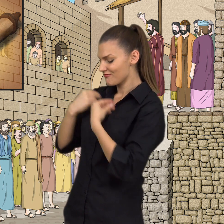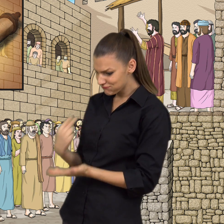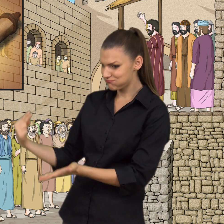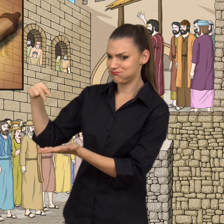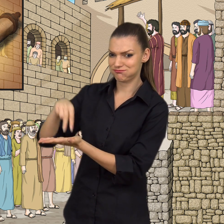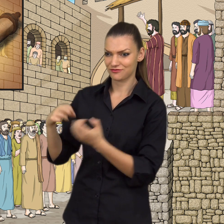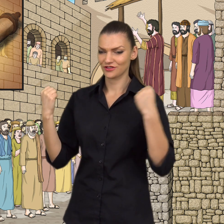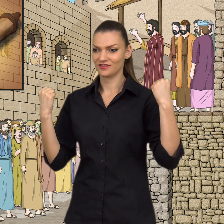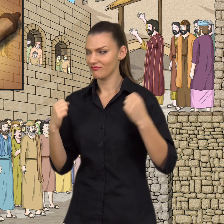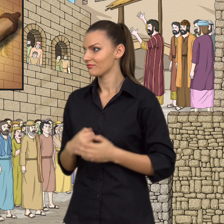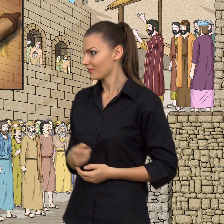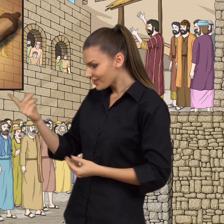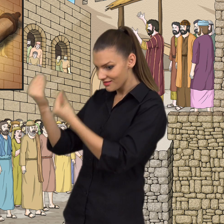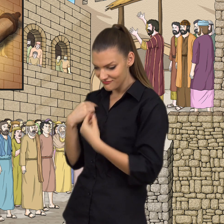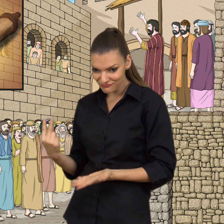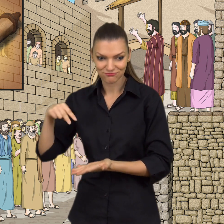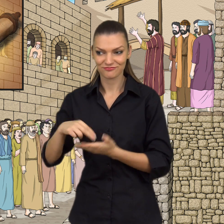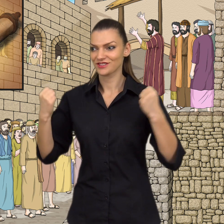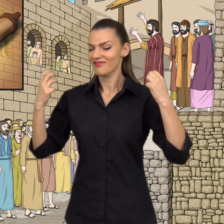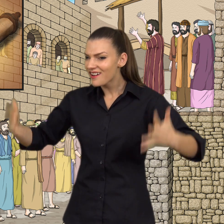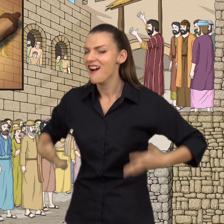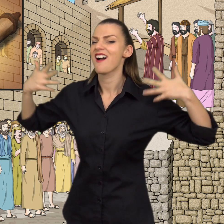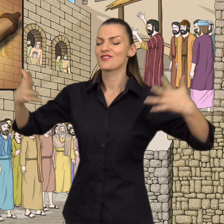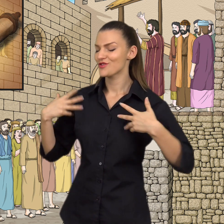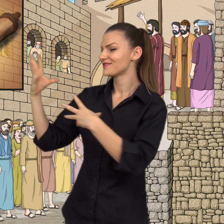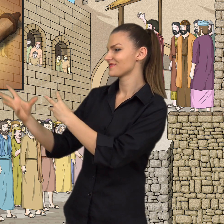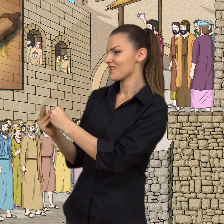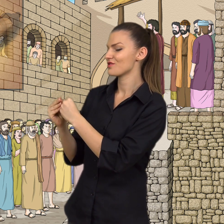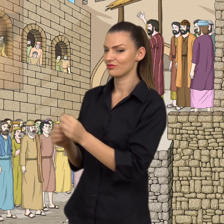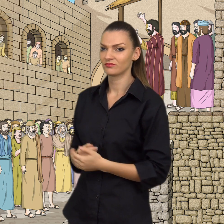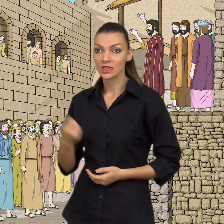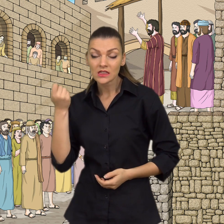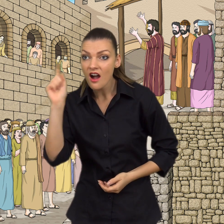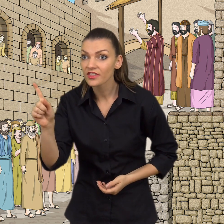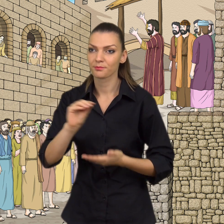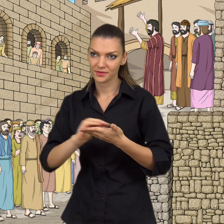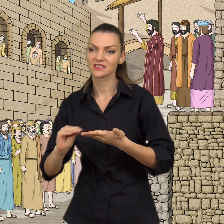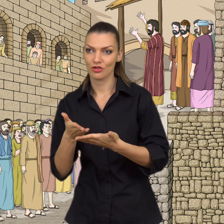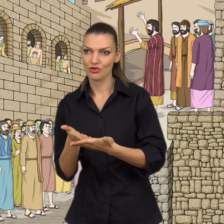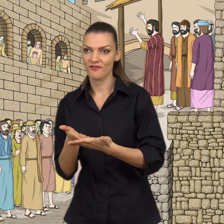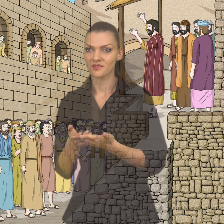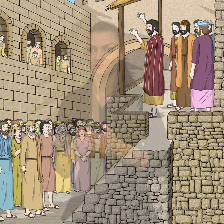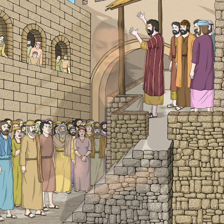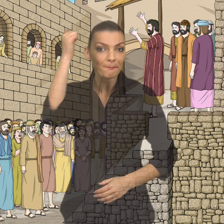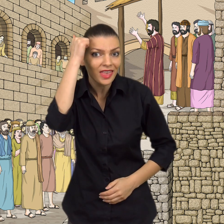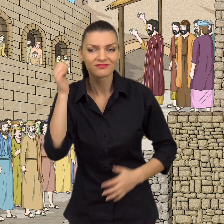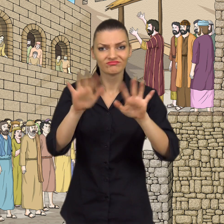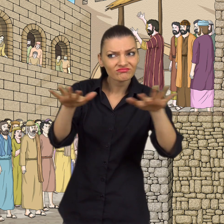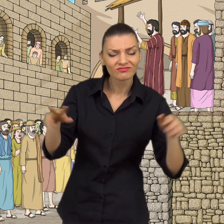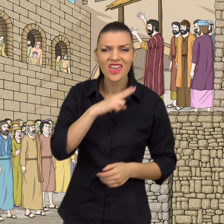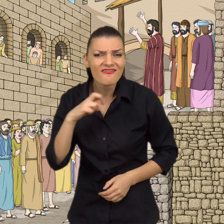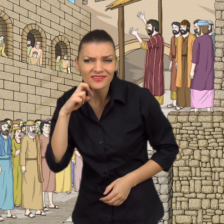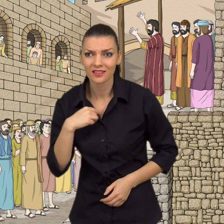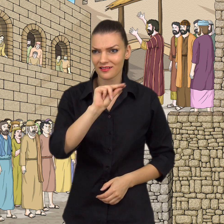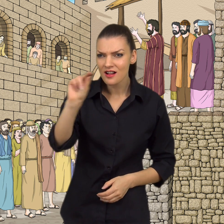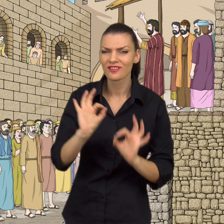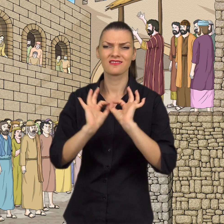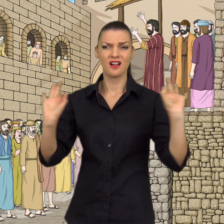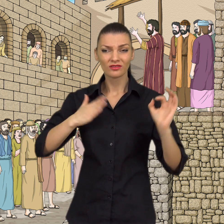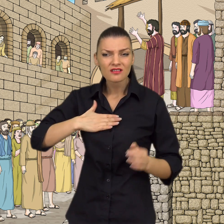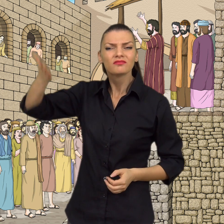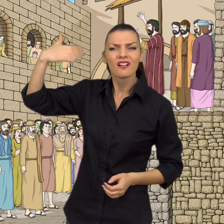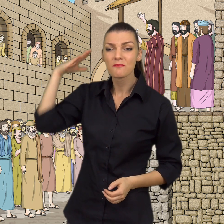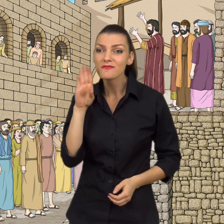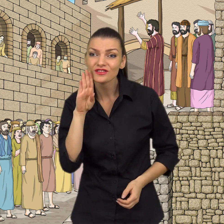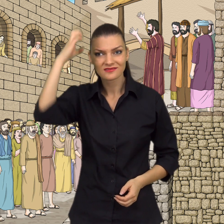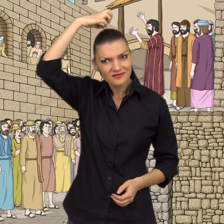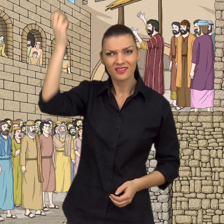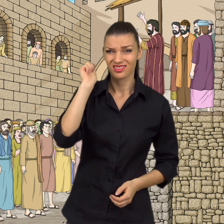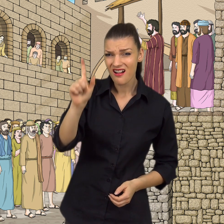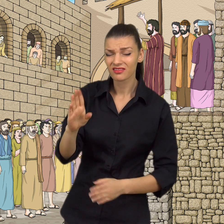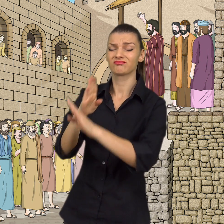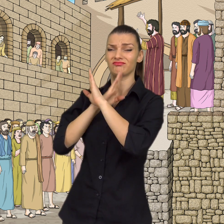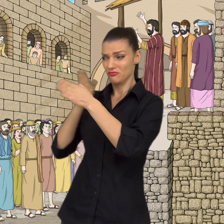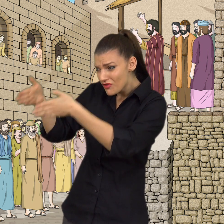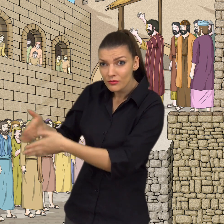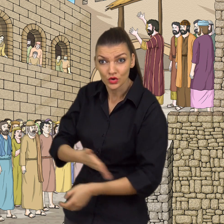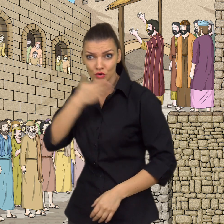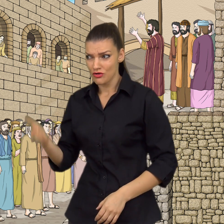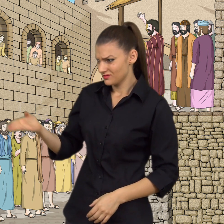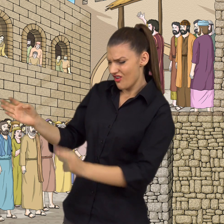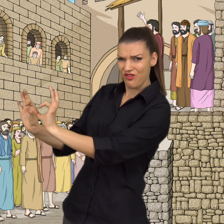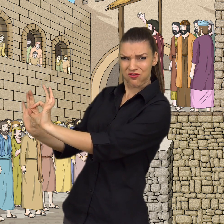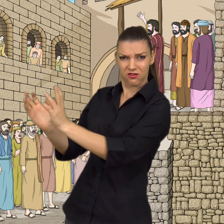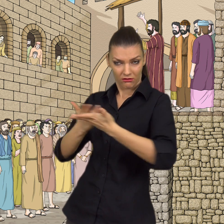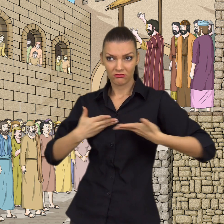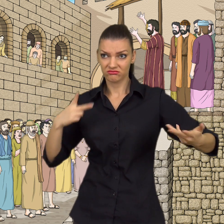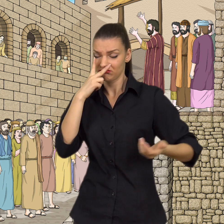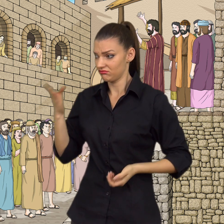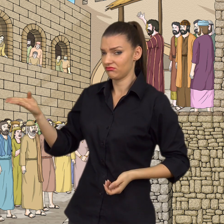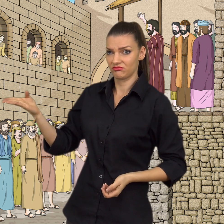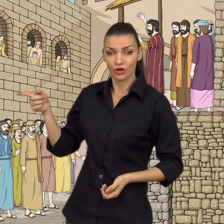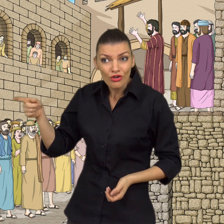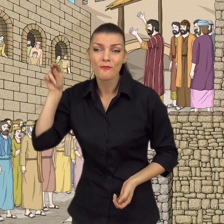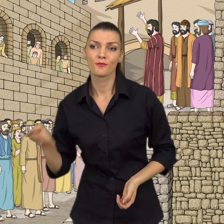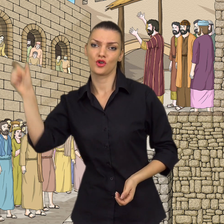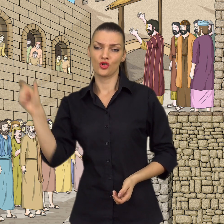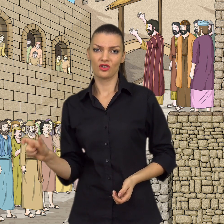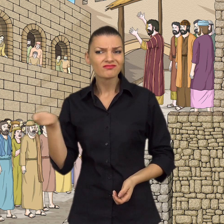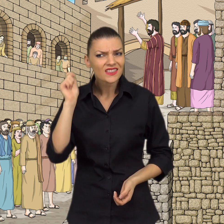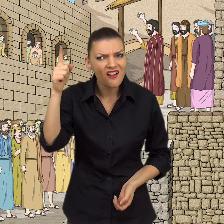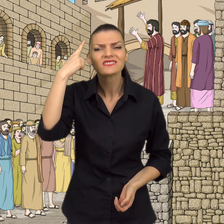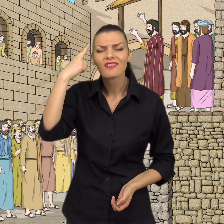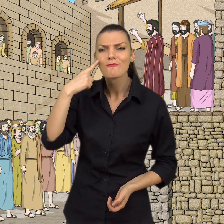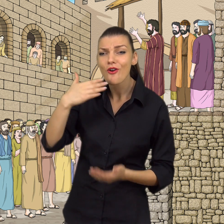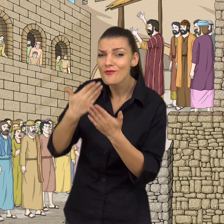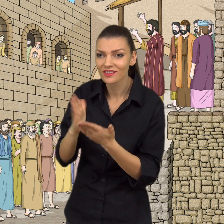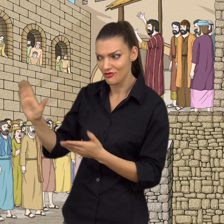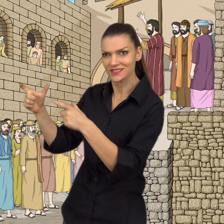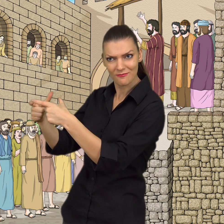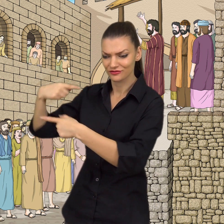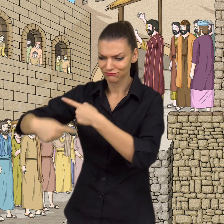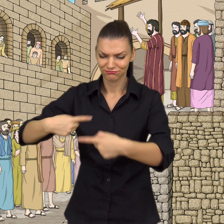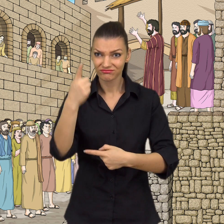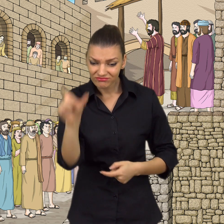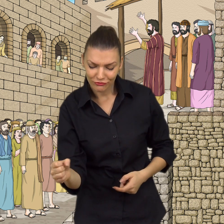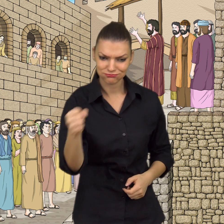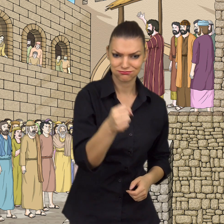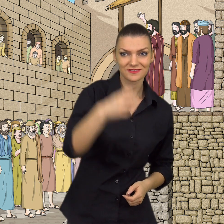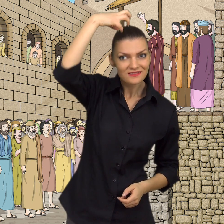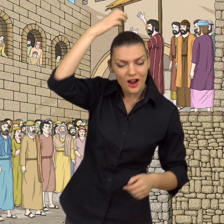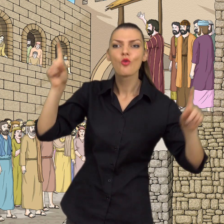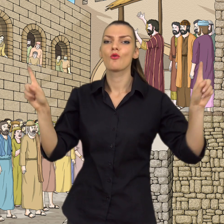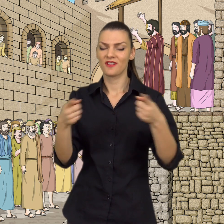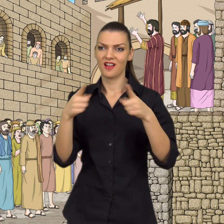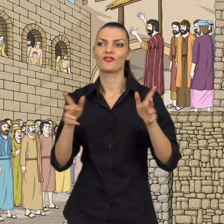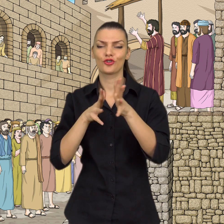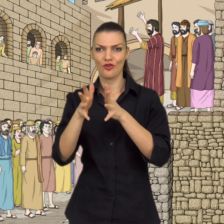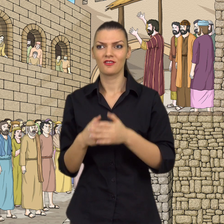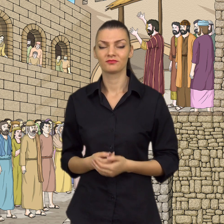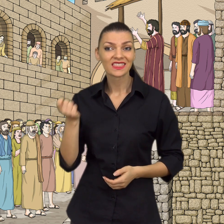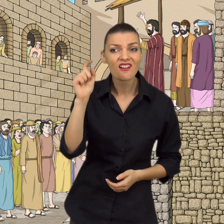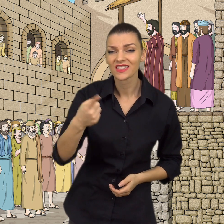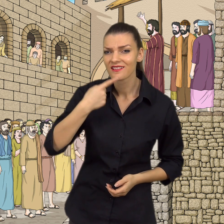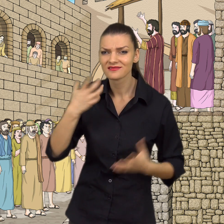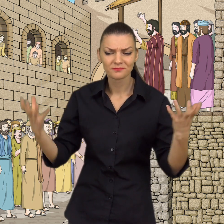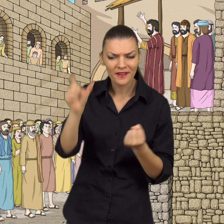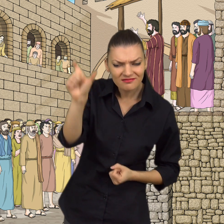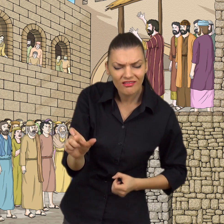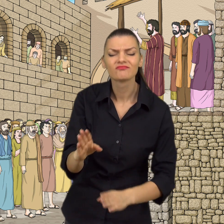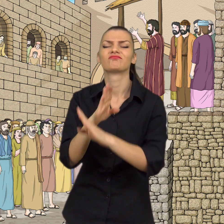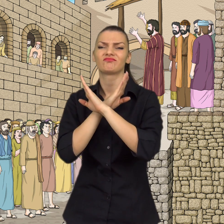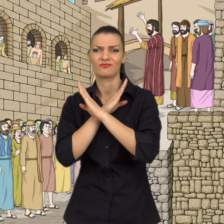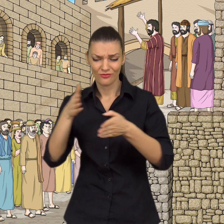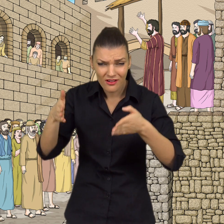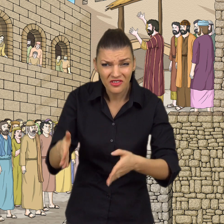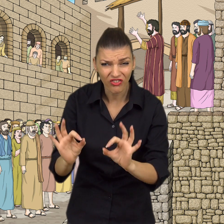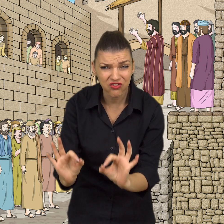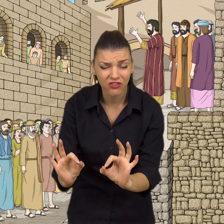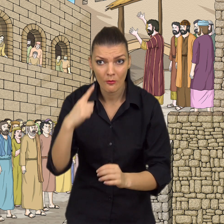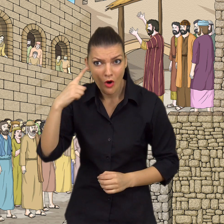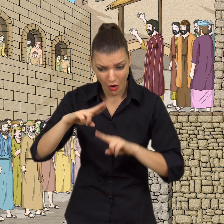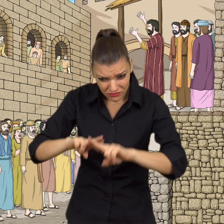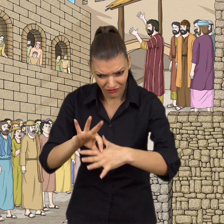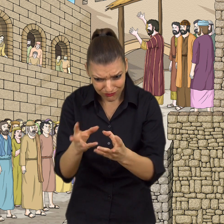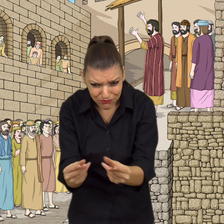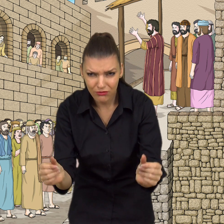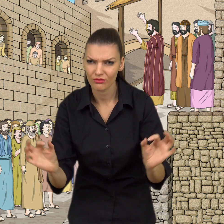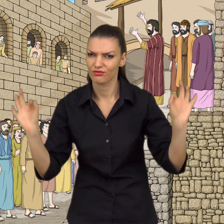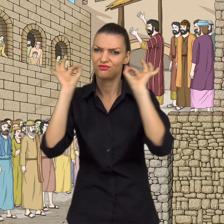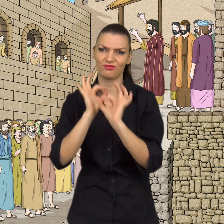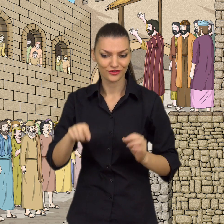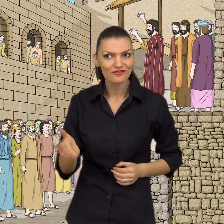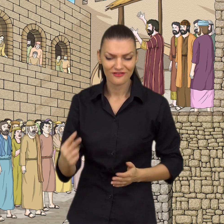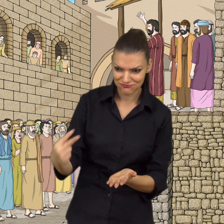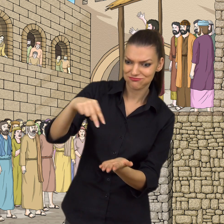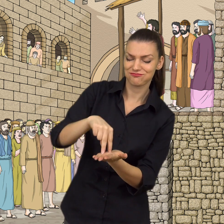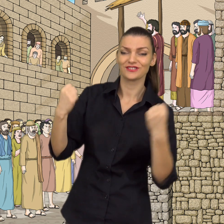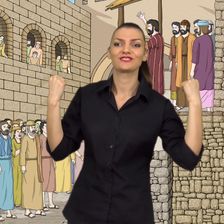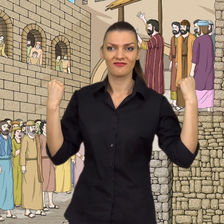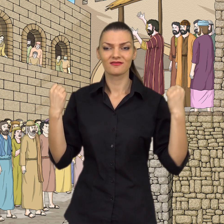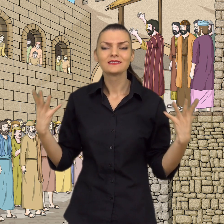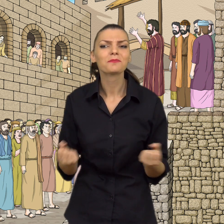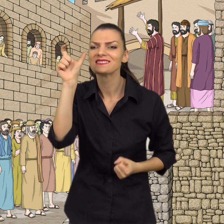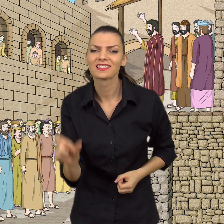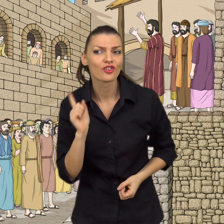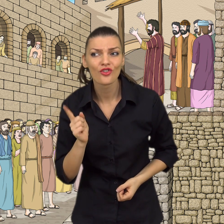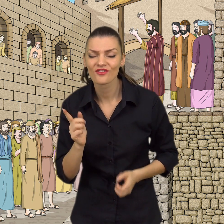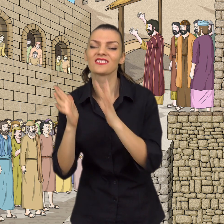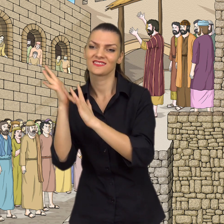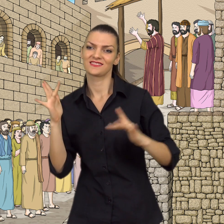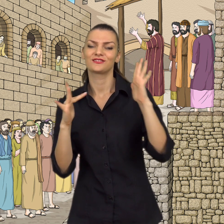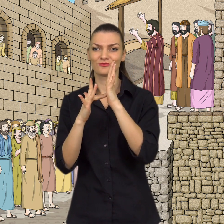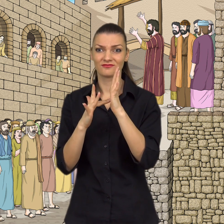You will fill me with joy in Your presence.’ Brothers, I can tell you with confidence that the patriarch David died and was buried, and his tomb is with us to this day. But he was a prophet and knew that God had promised him on oath that He would place one of his descendants on his throne.